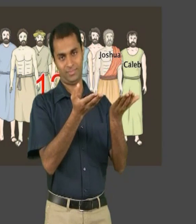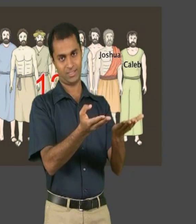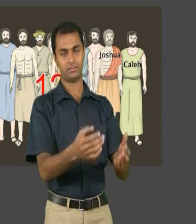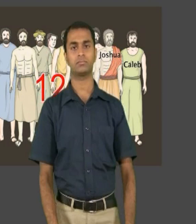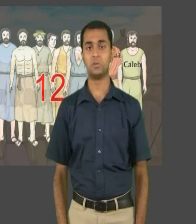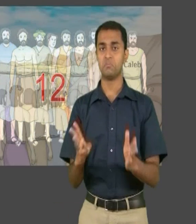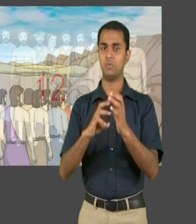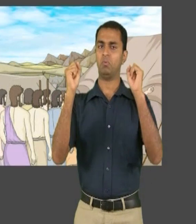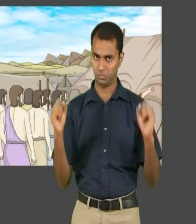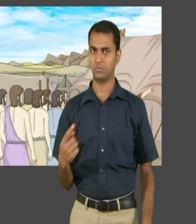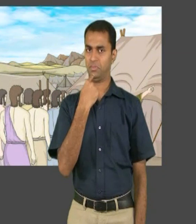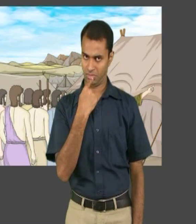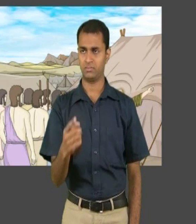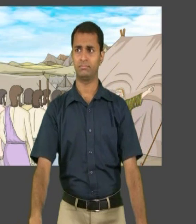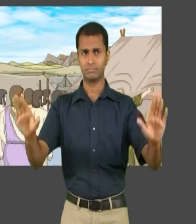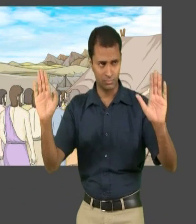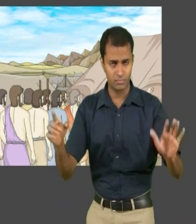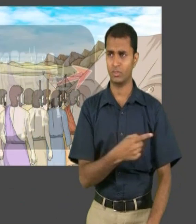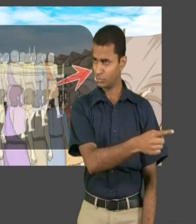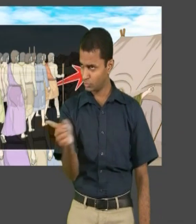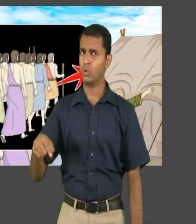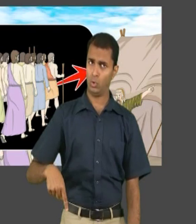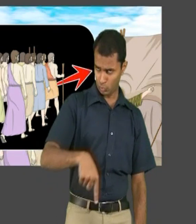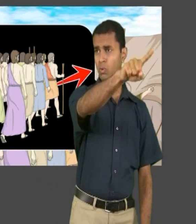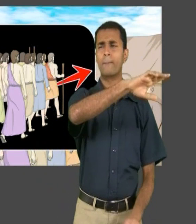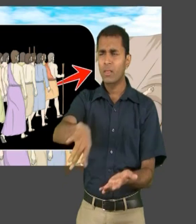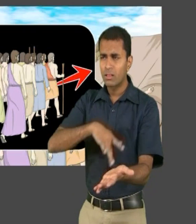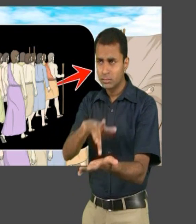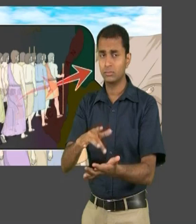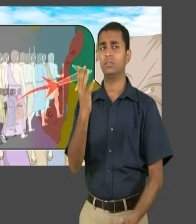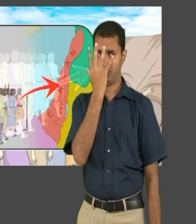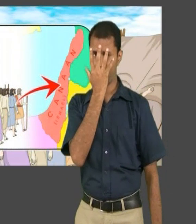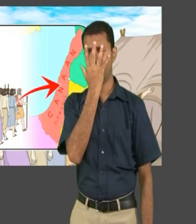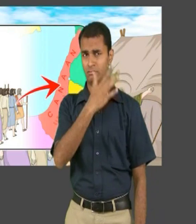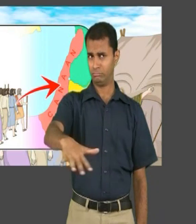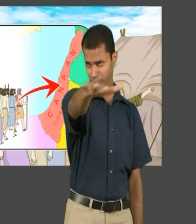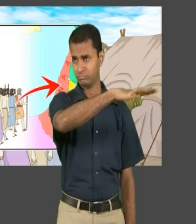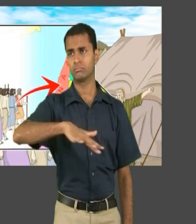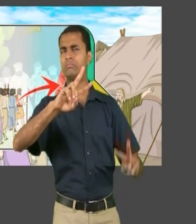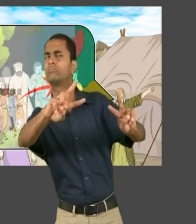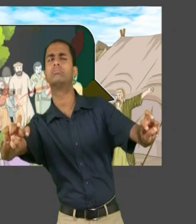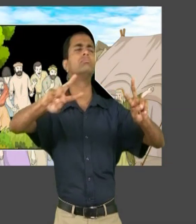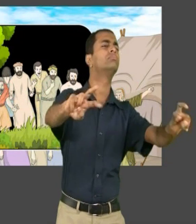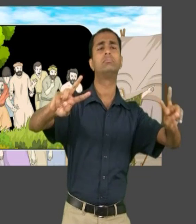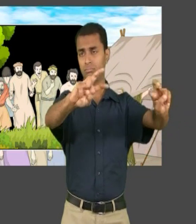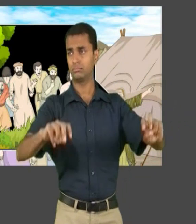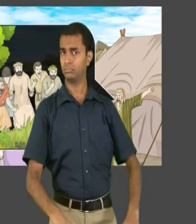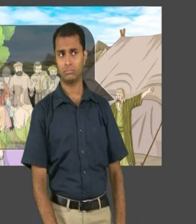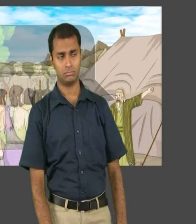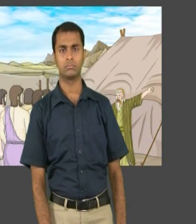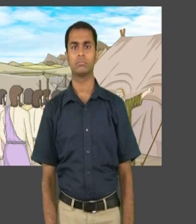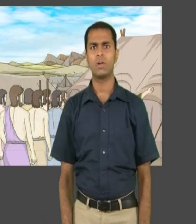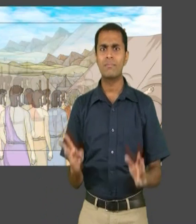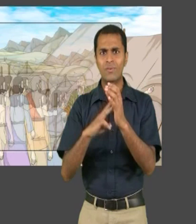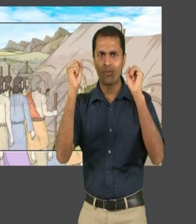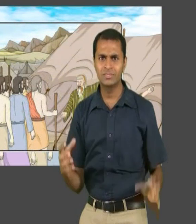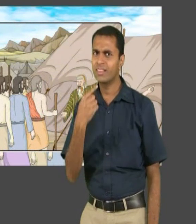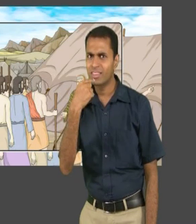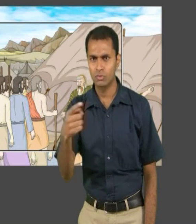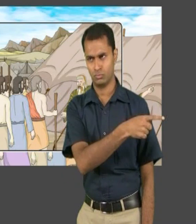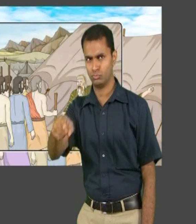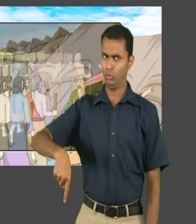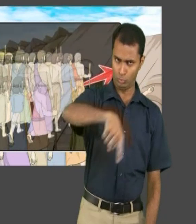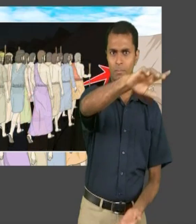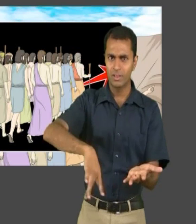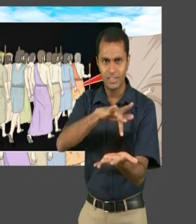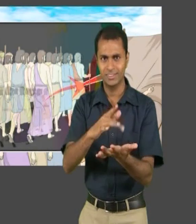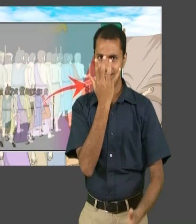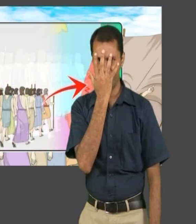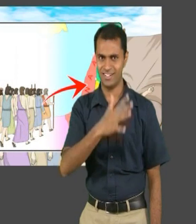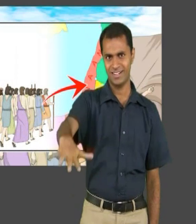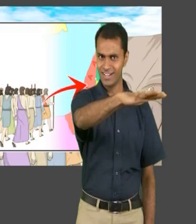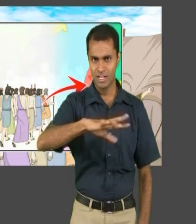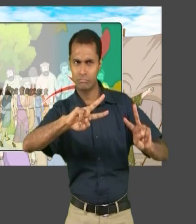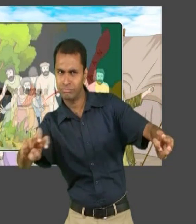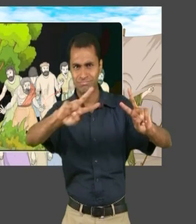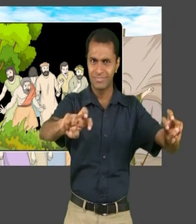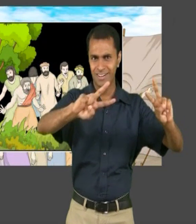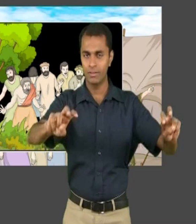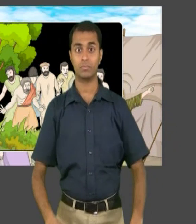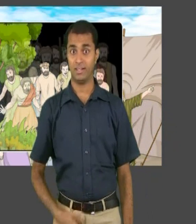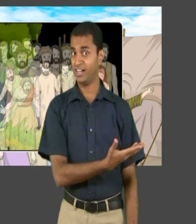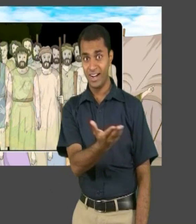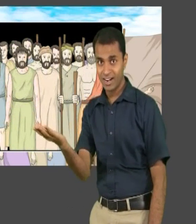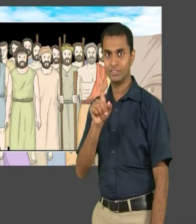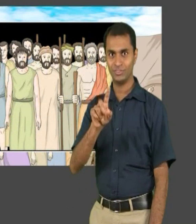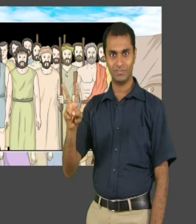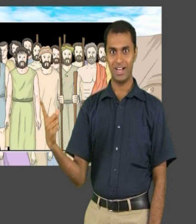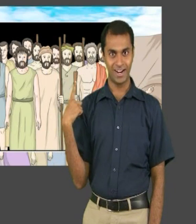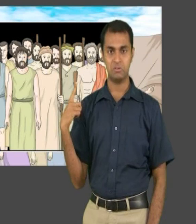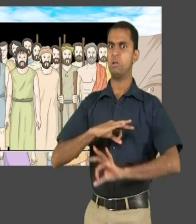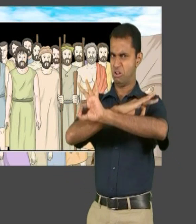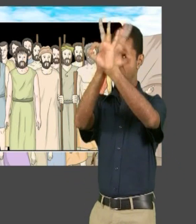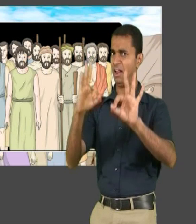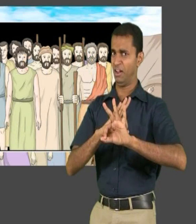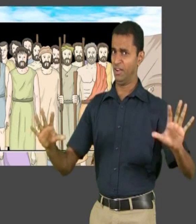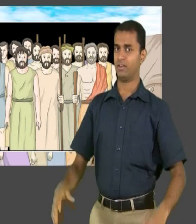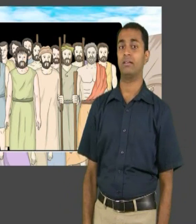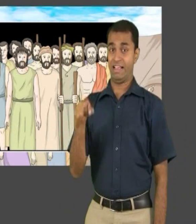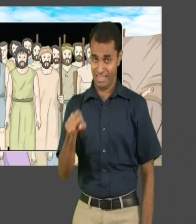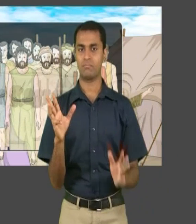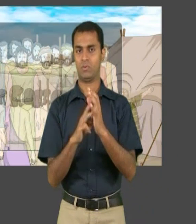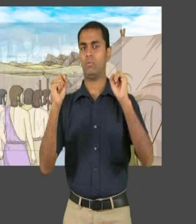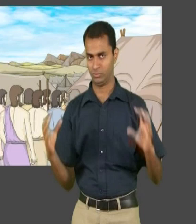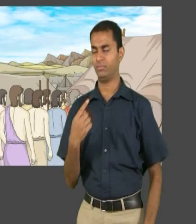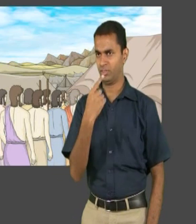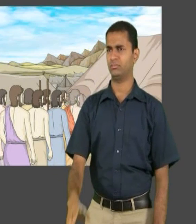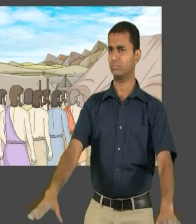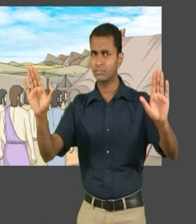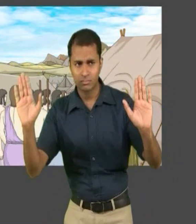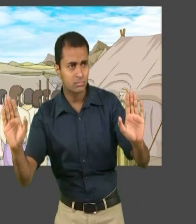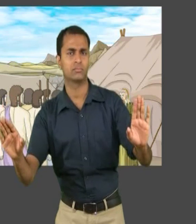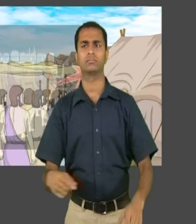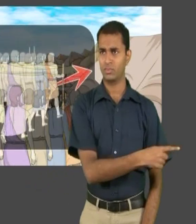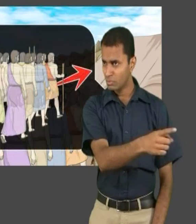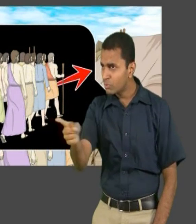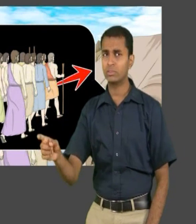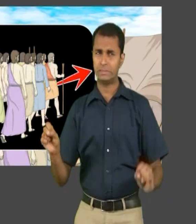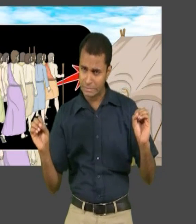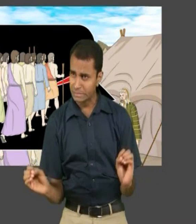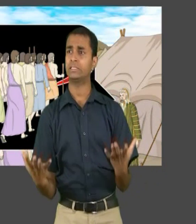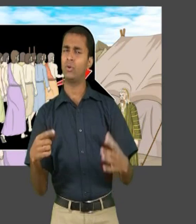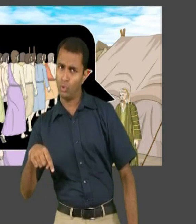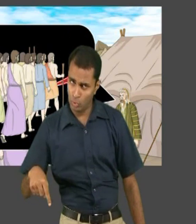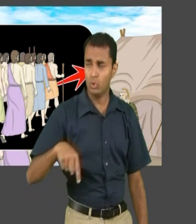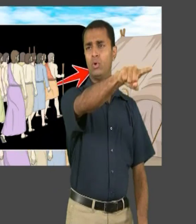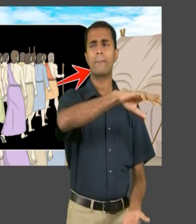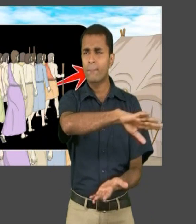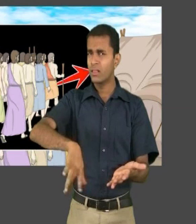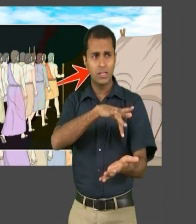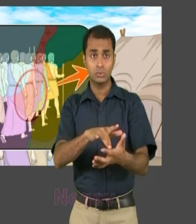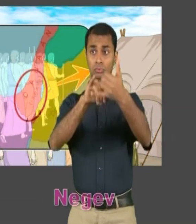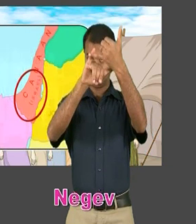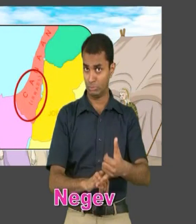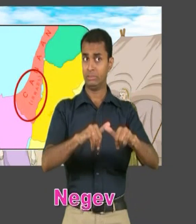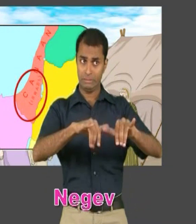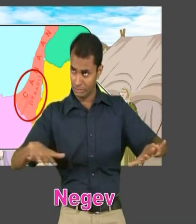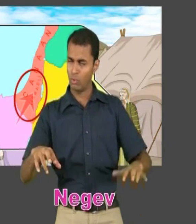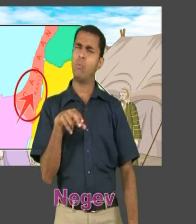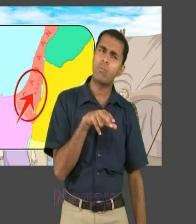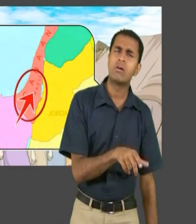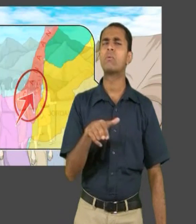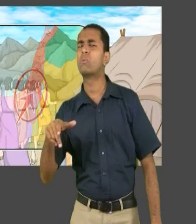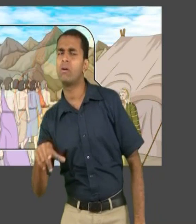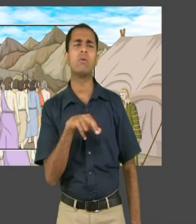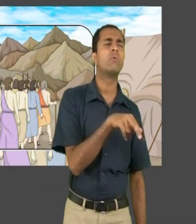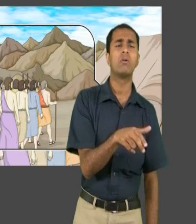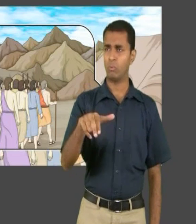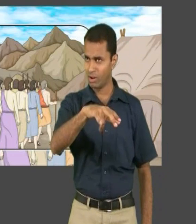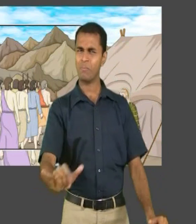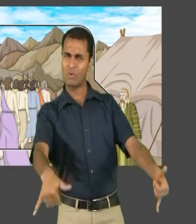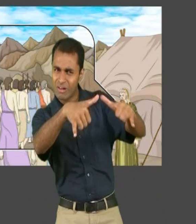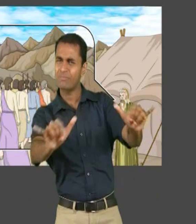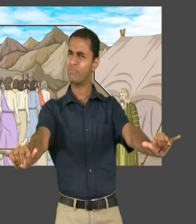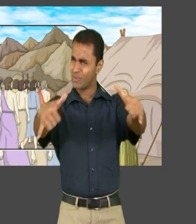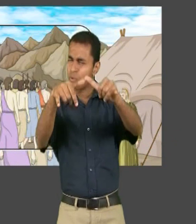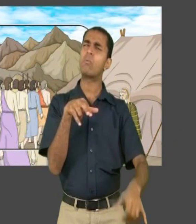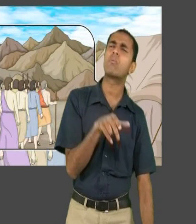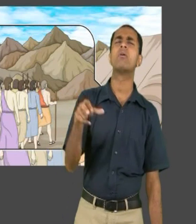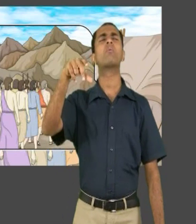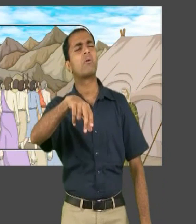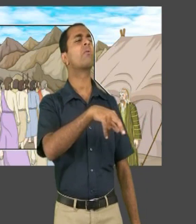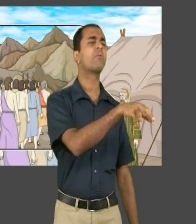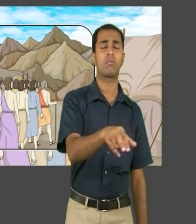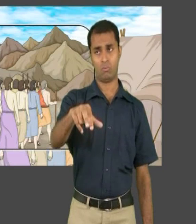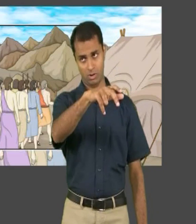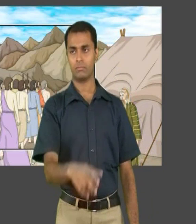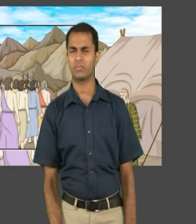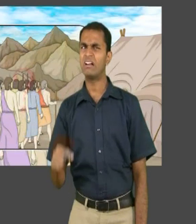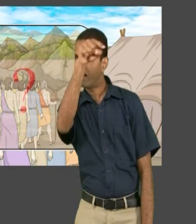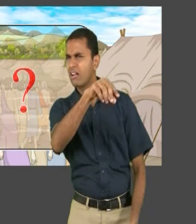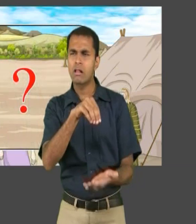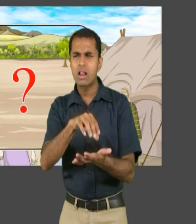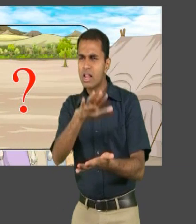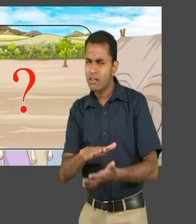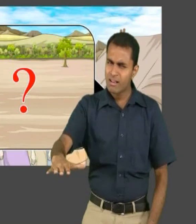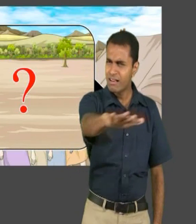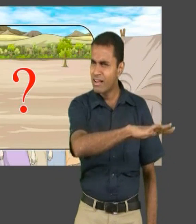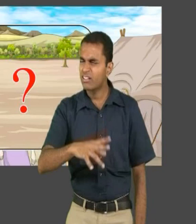When Moses sent them to spy out the land of Canaan, he told them, “Go up through the Negev and into the hill country.